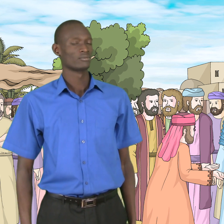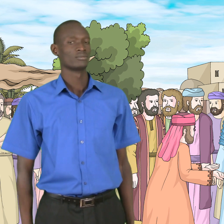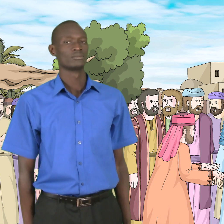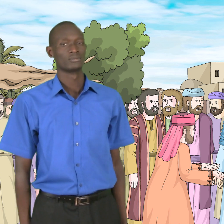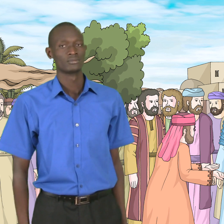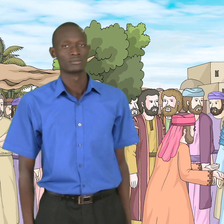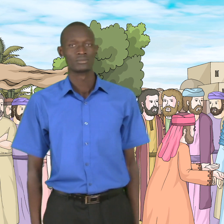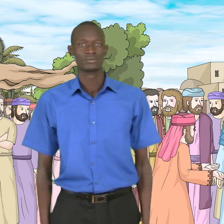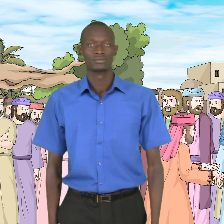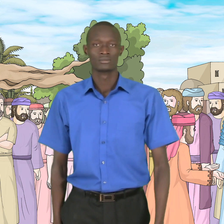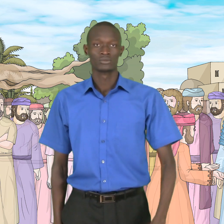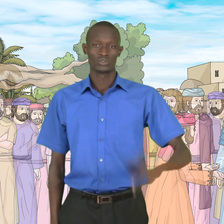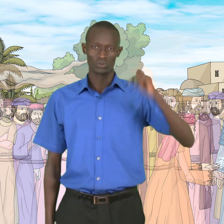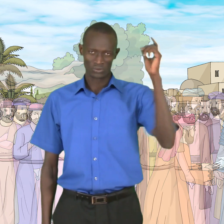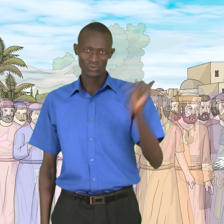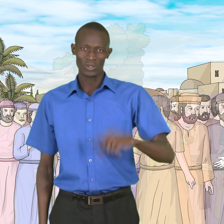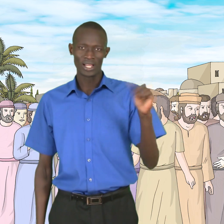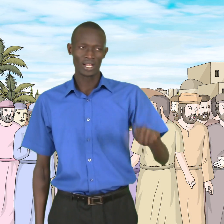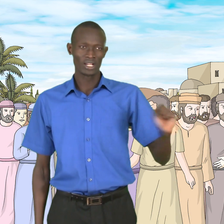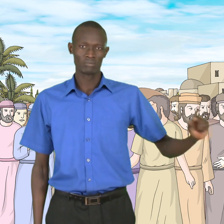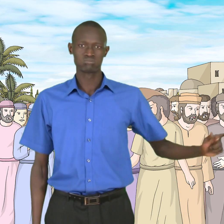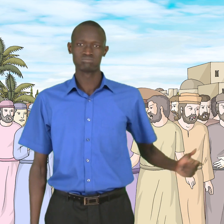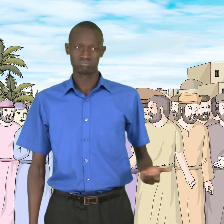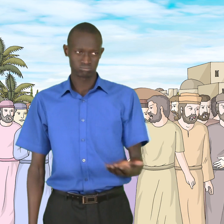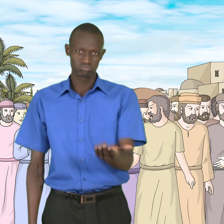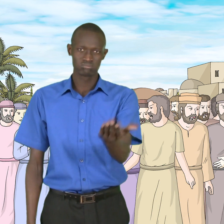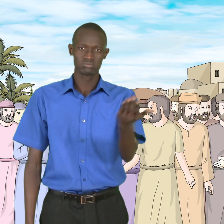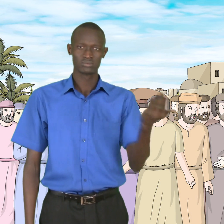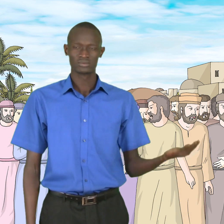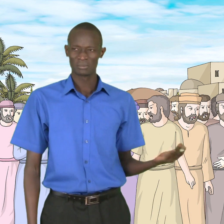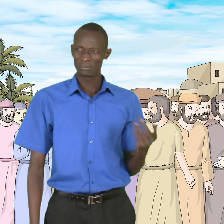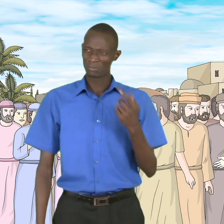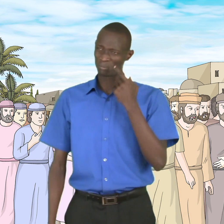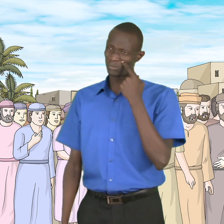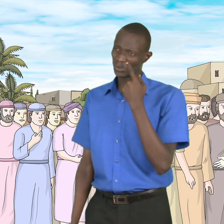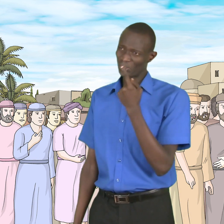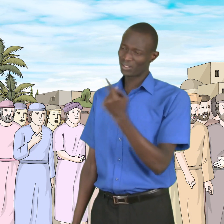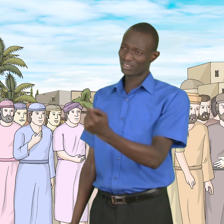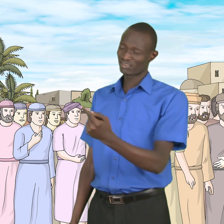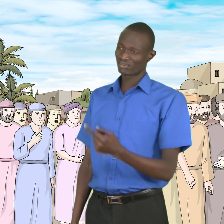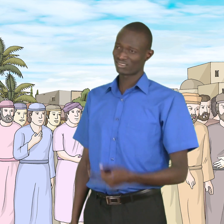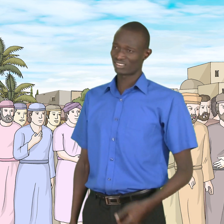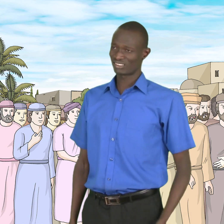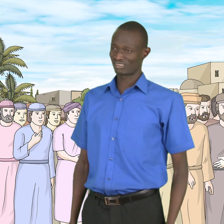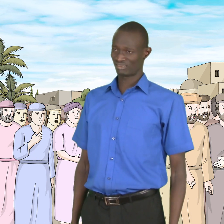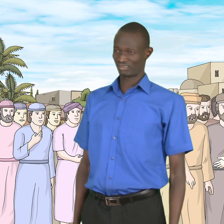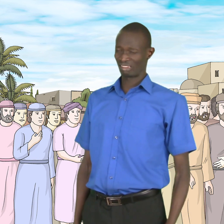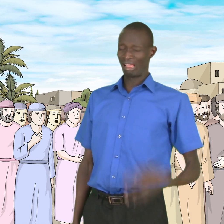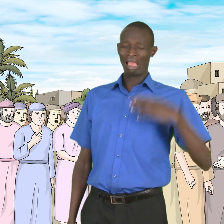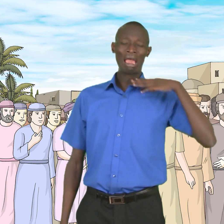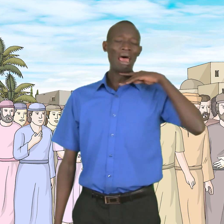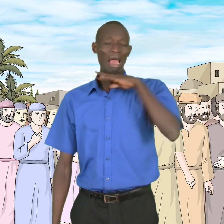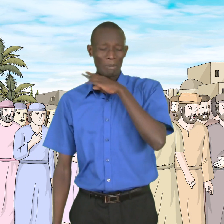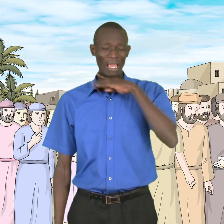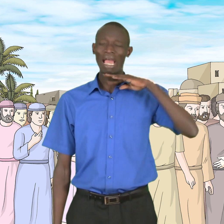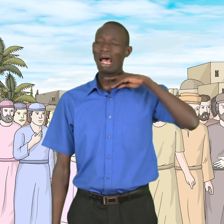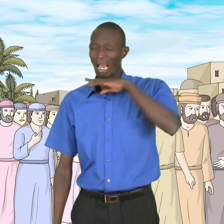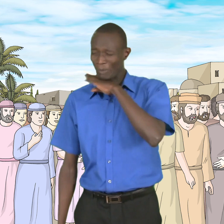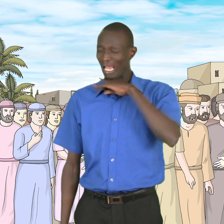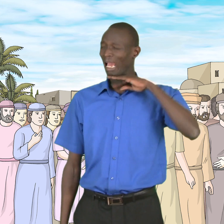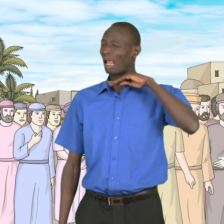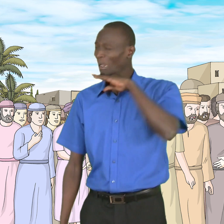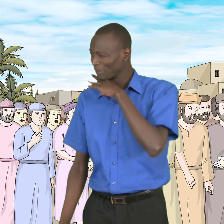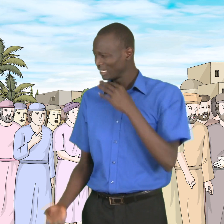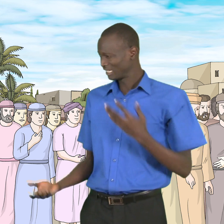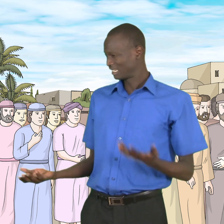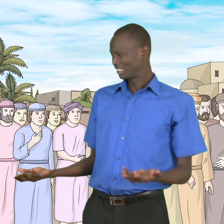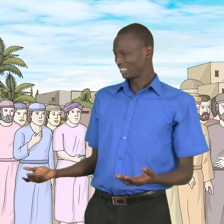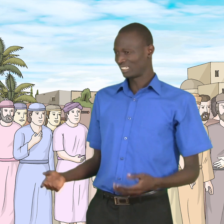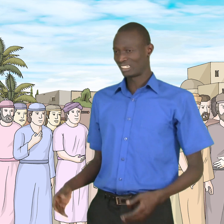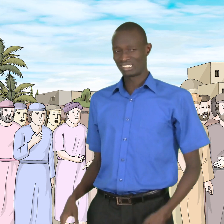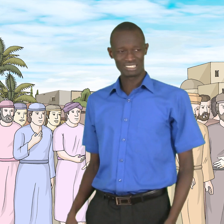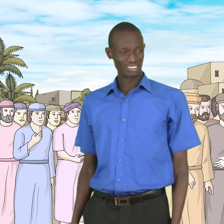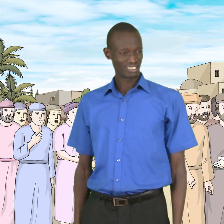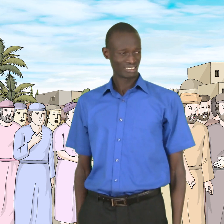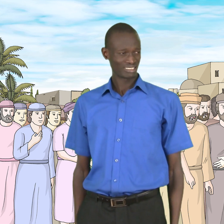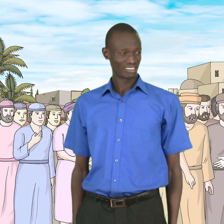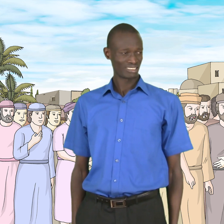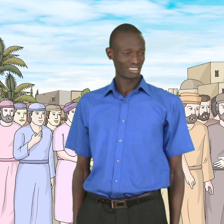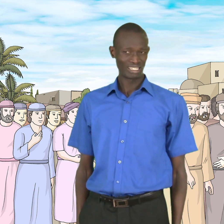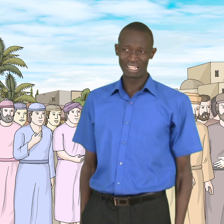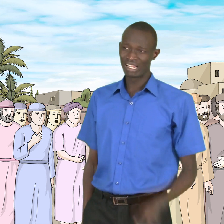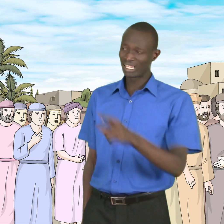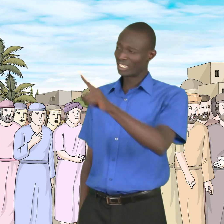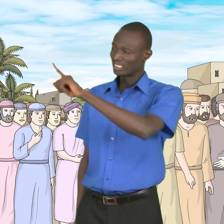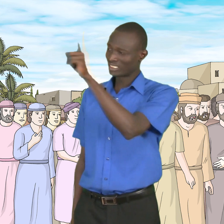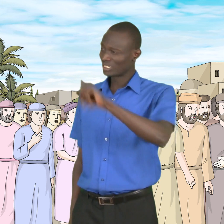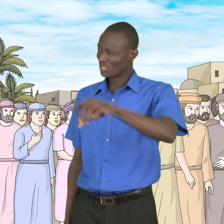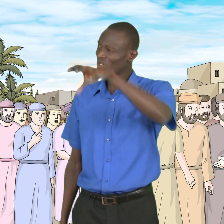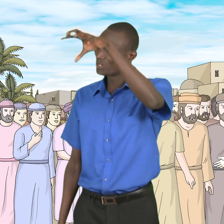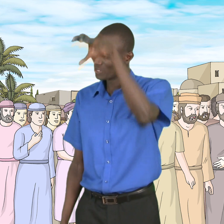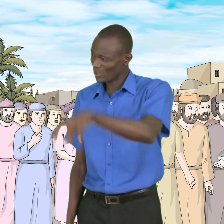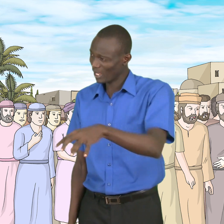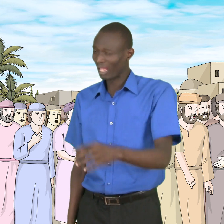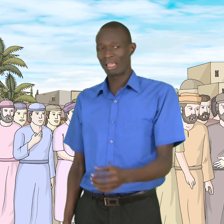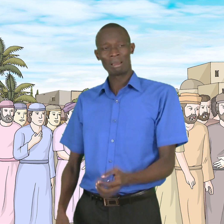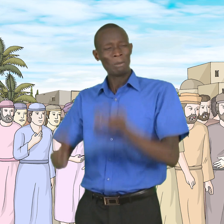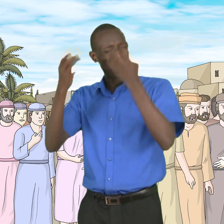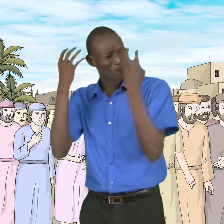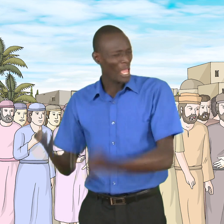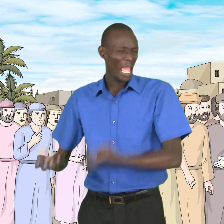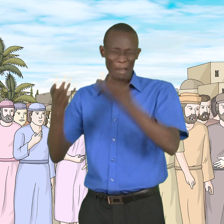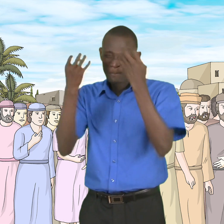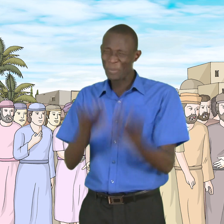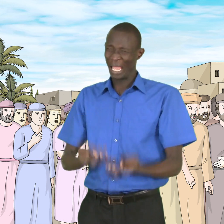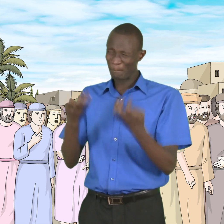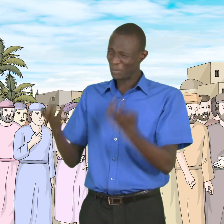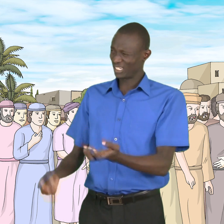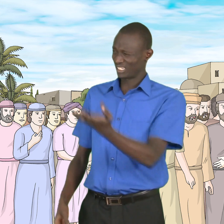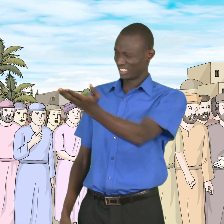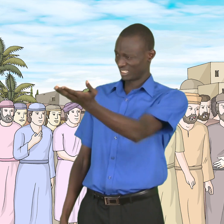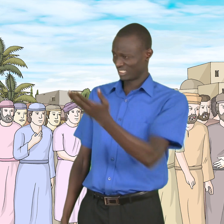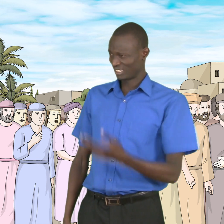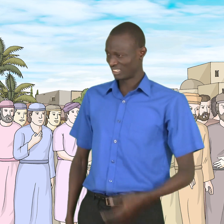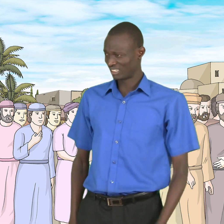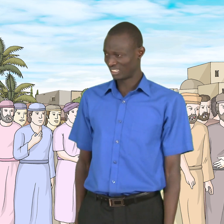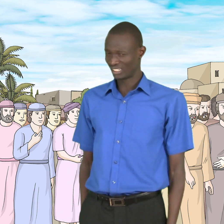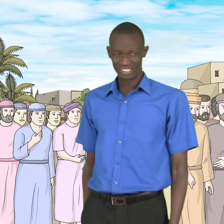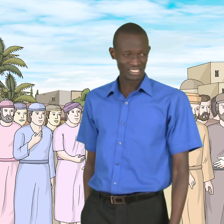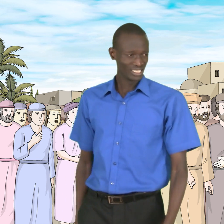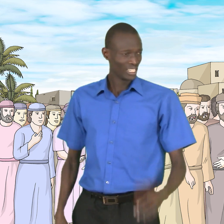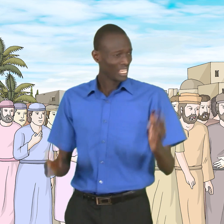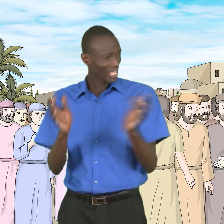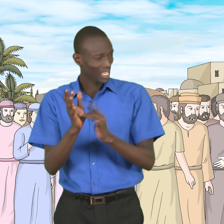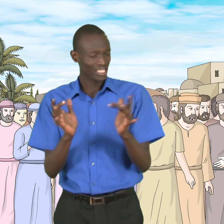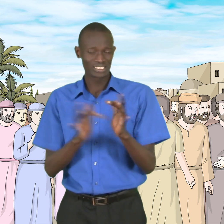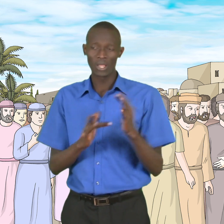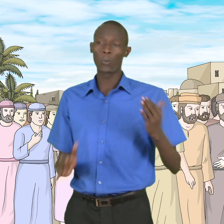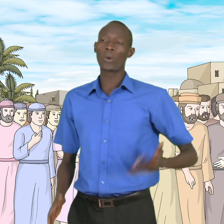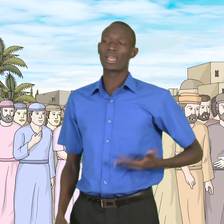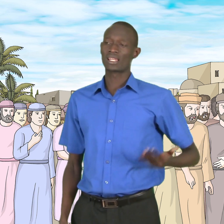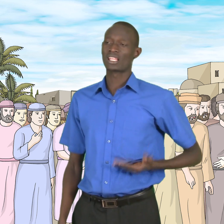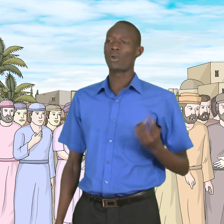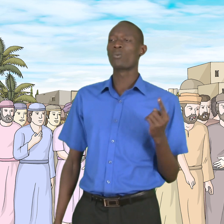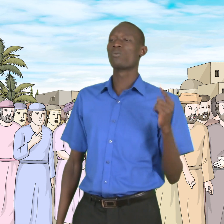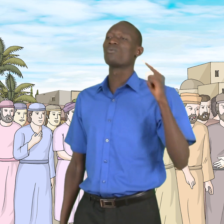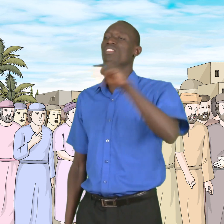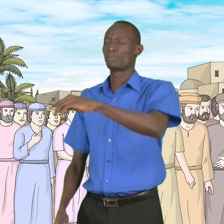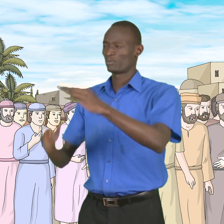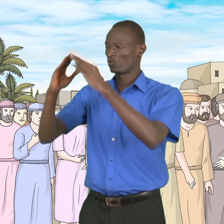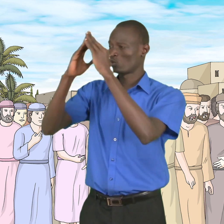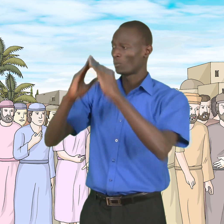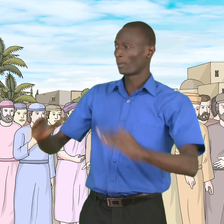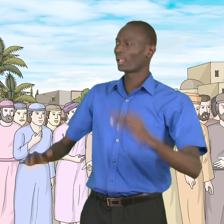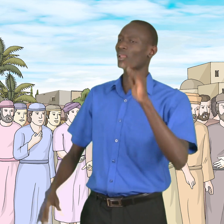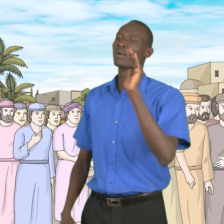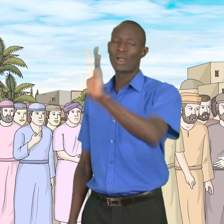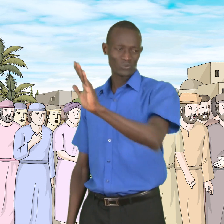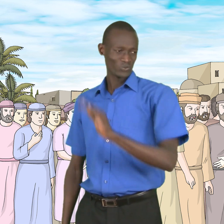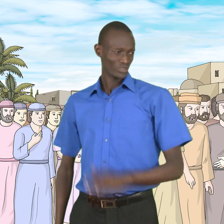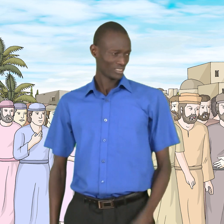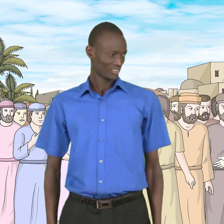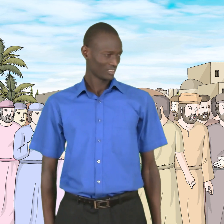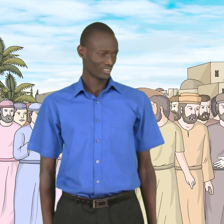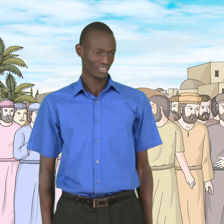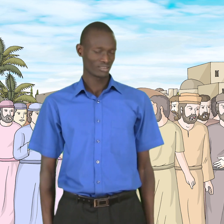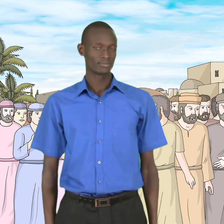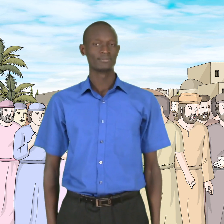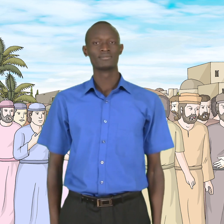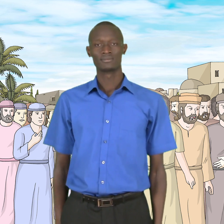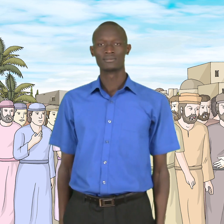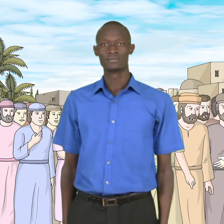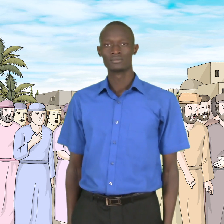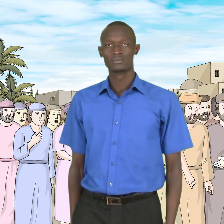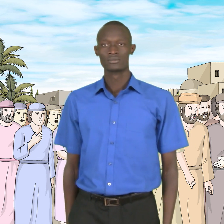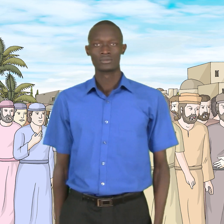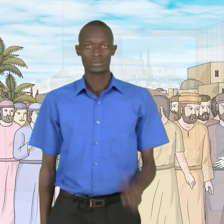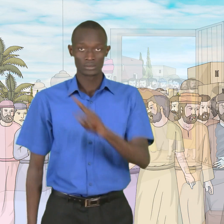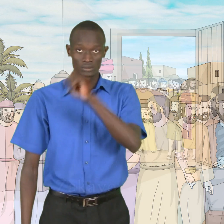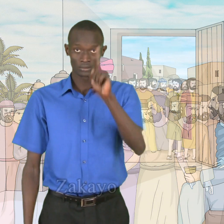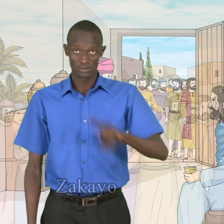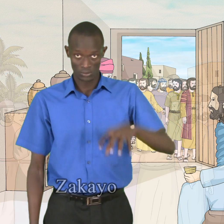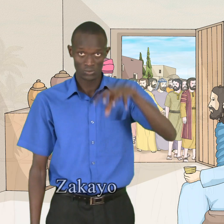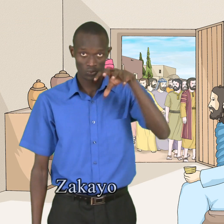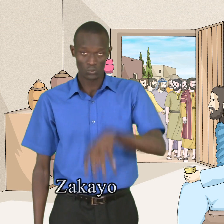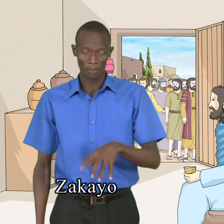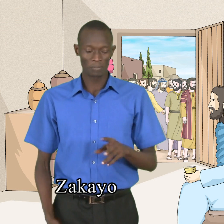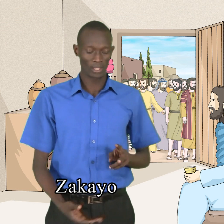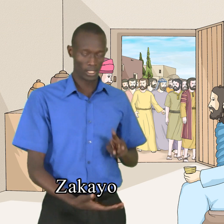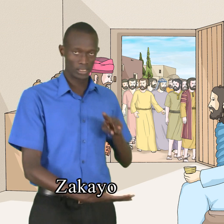And all who saw this began to grumble, saying, “He has gone to be the guest of a sinful man!”